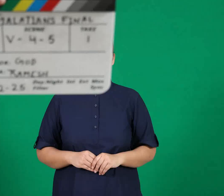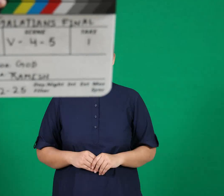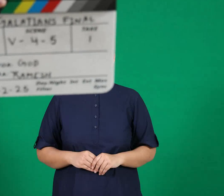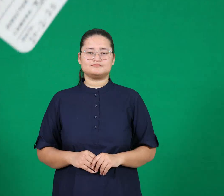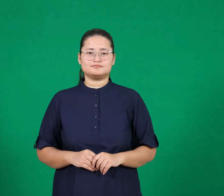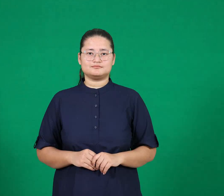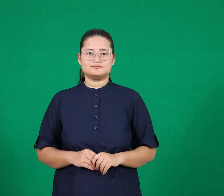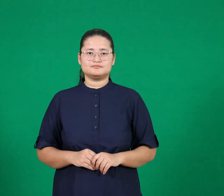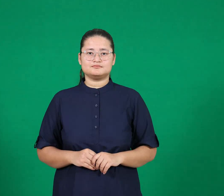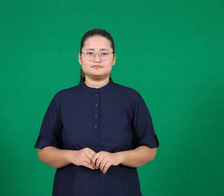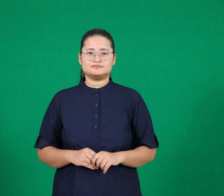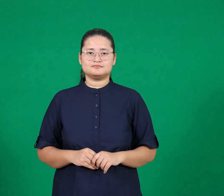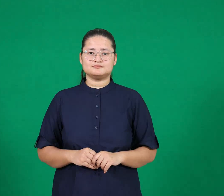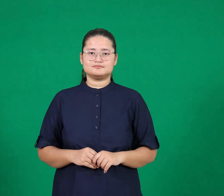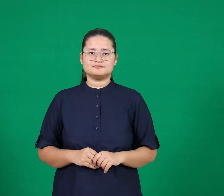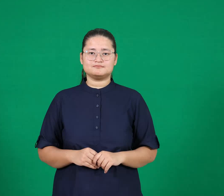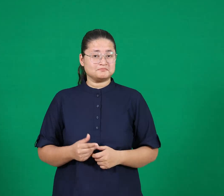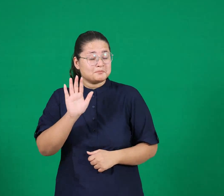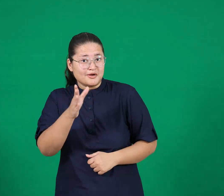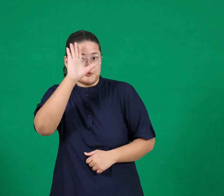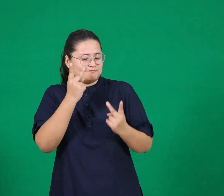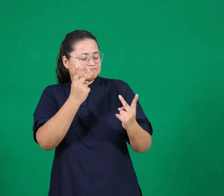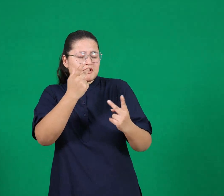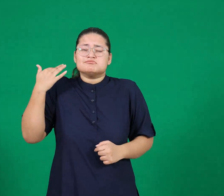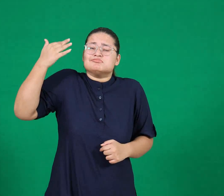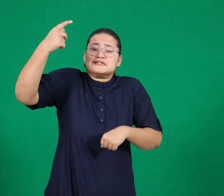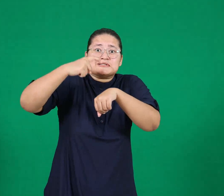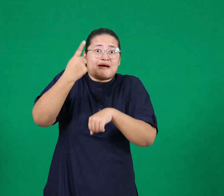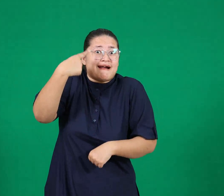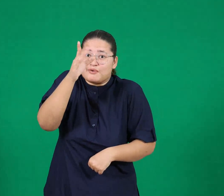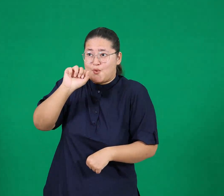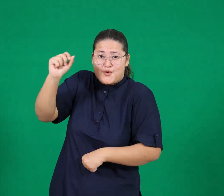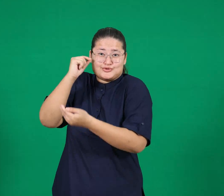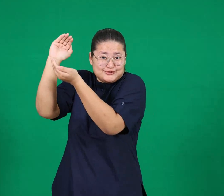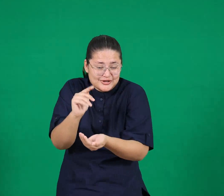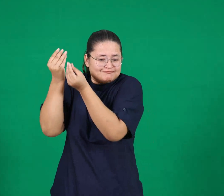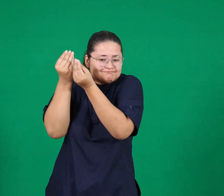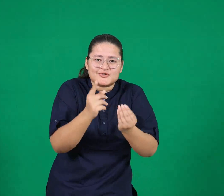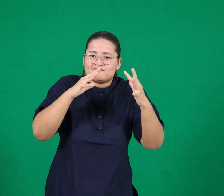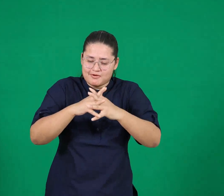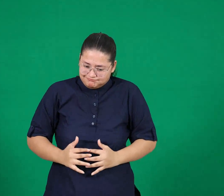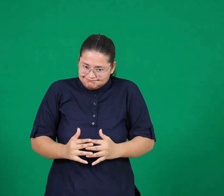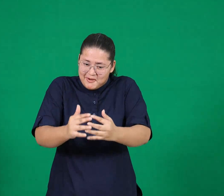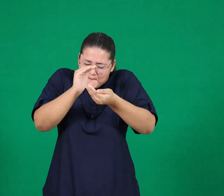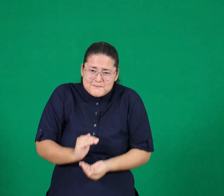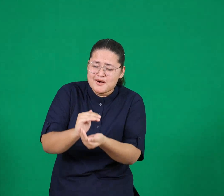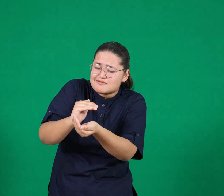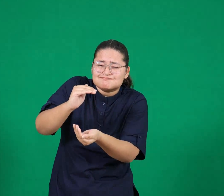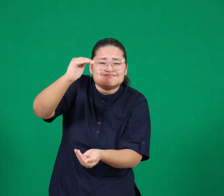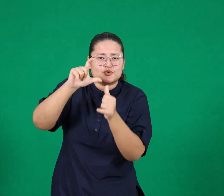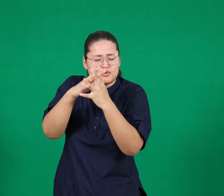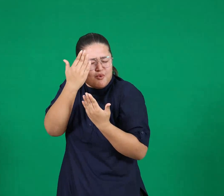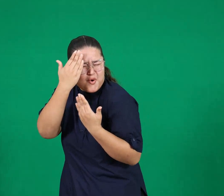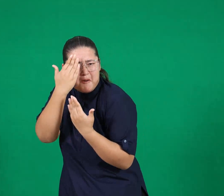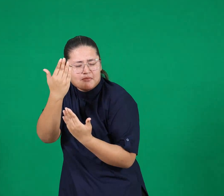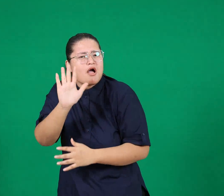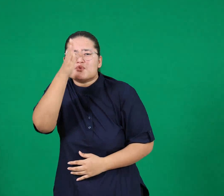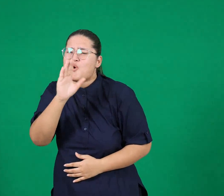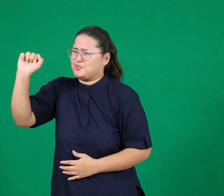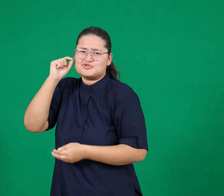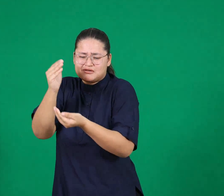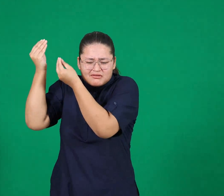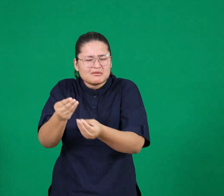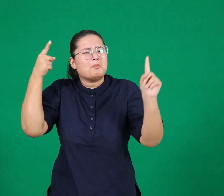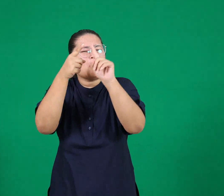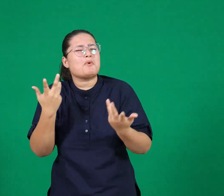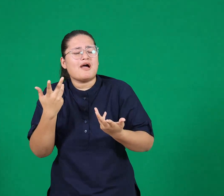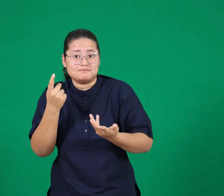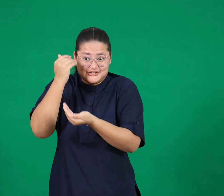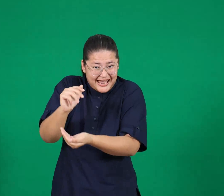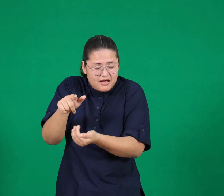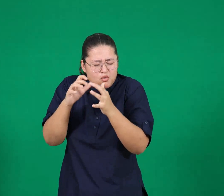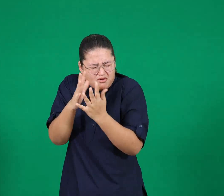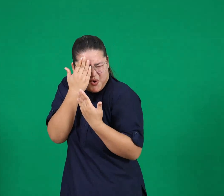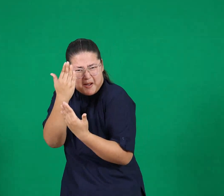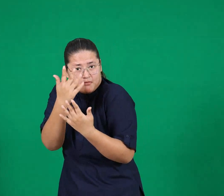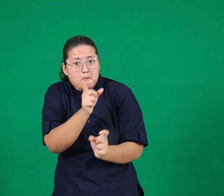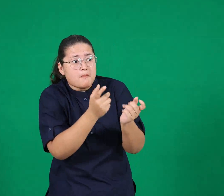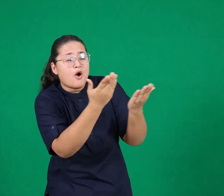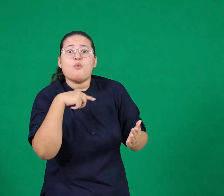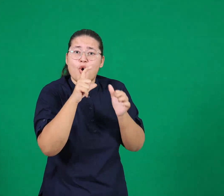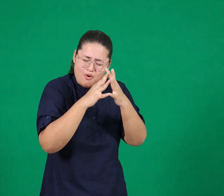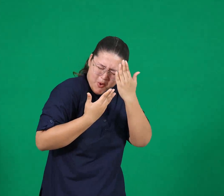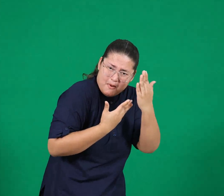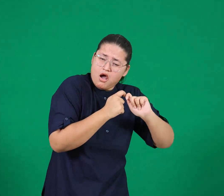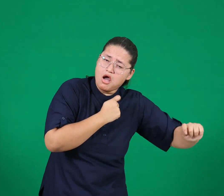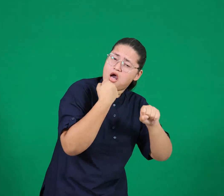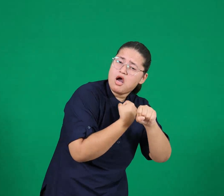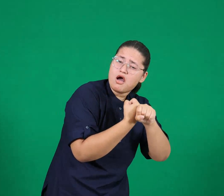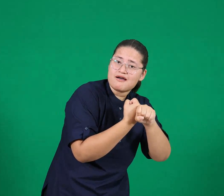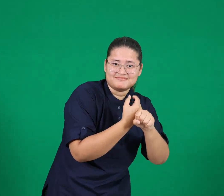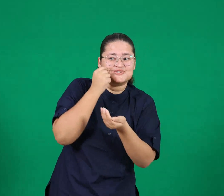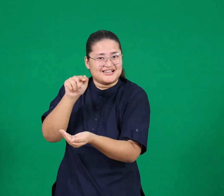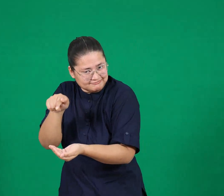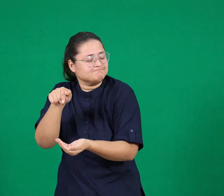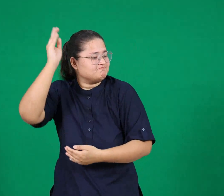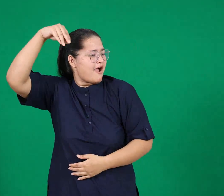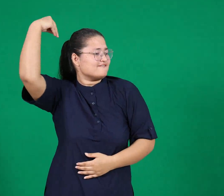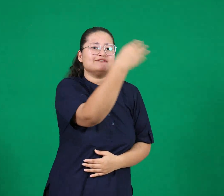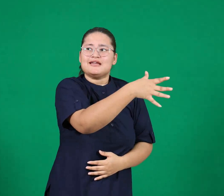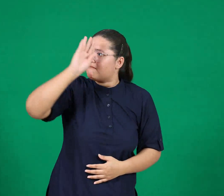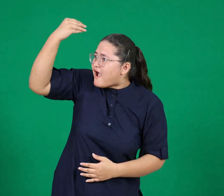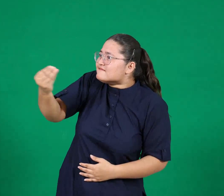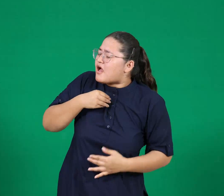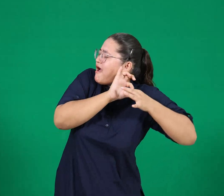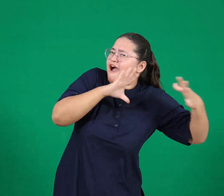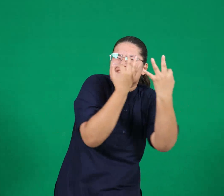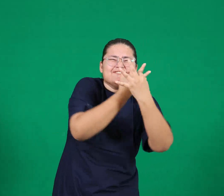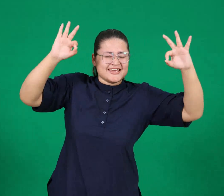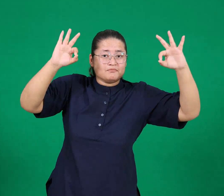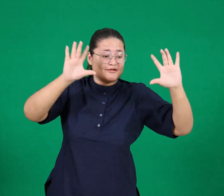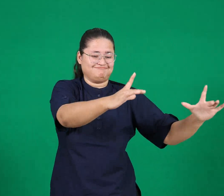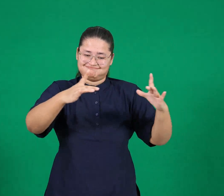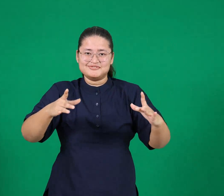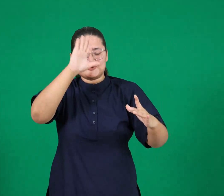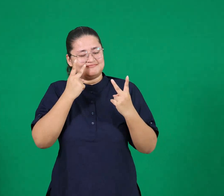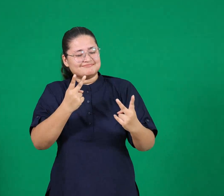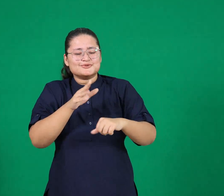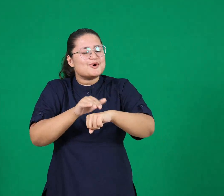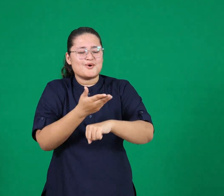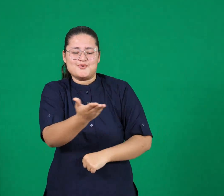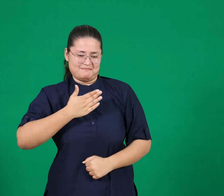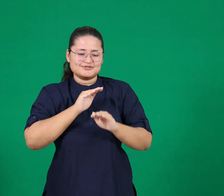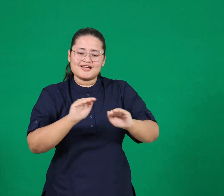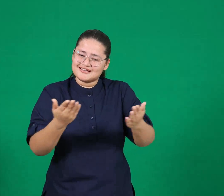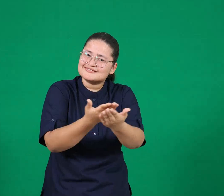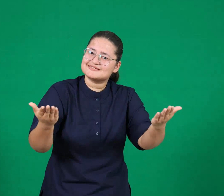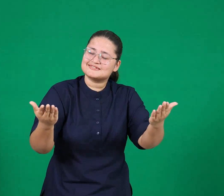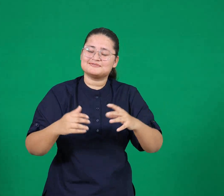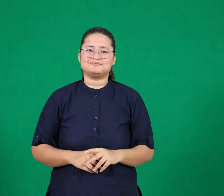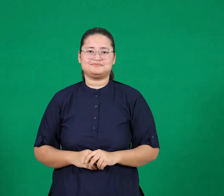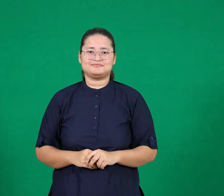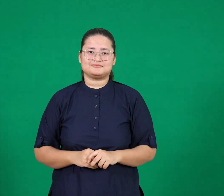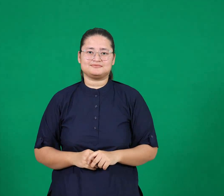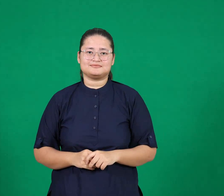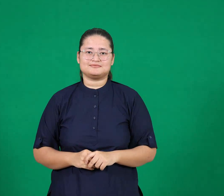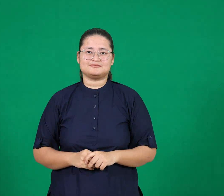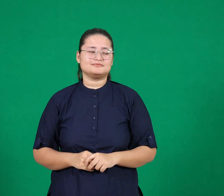But when the time had fully come, God sent His Son, born of a woman, born under the law, to redeem those under the law, that we might receive our adoption as sons.